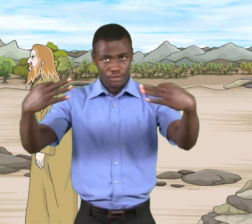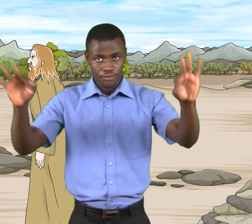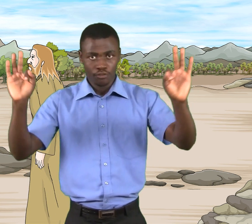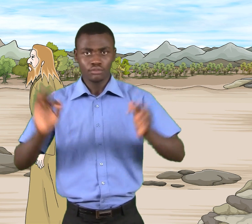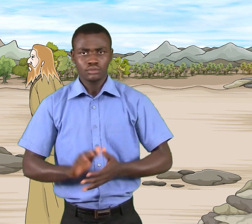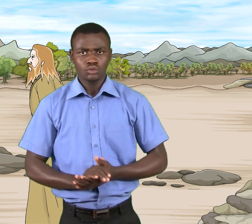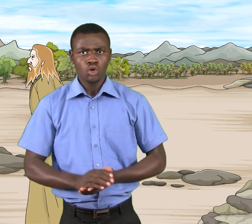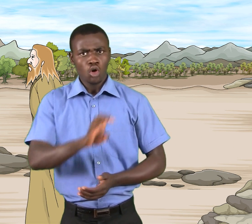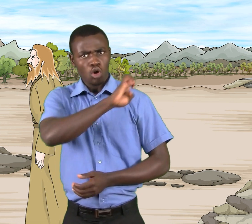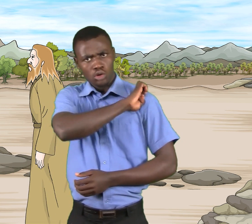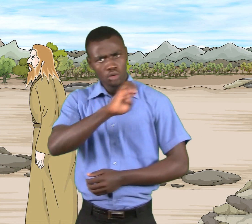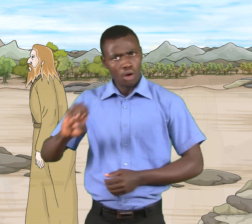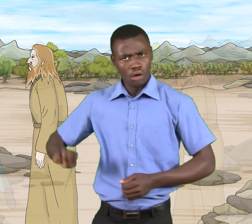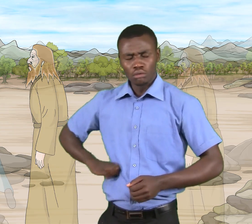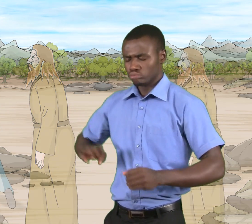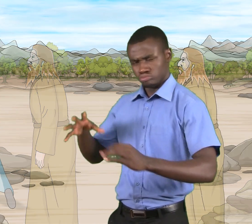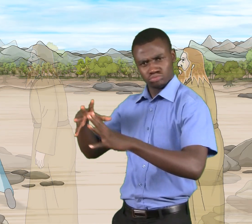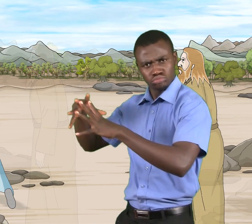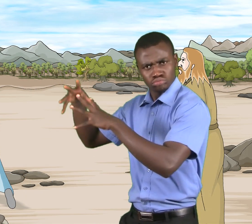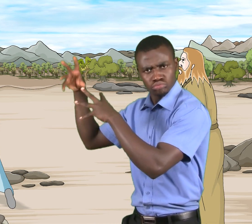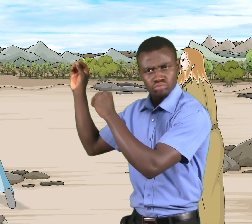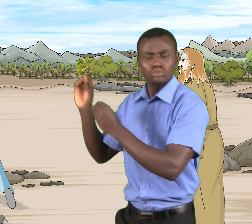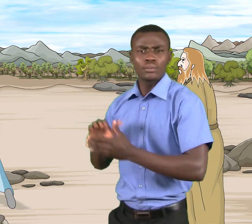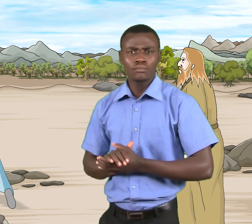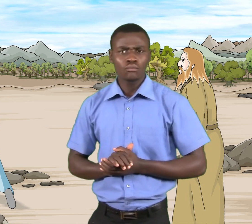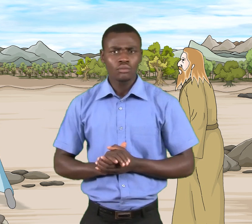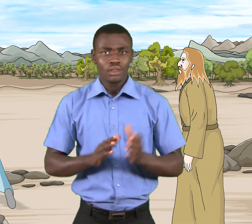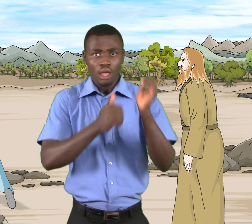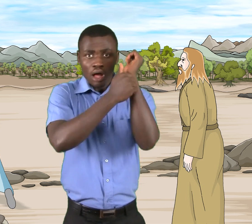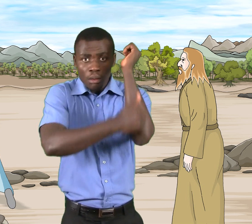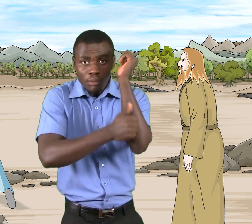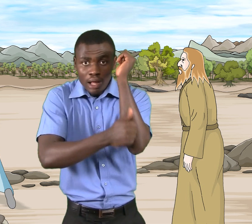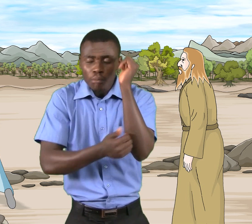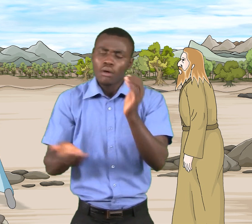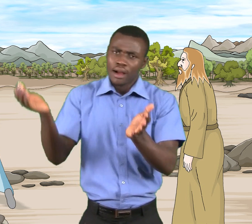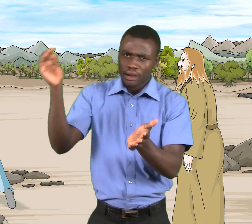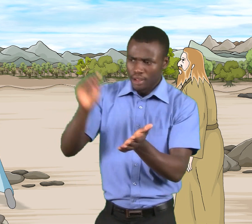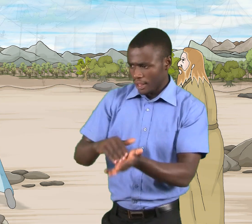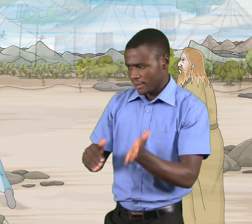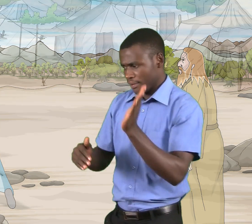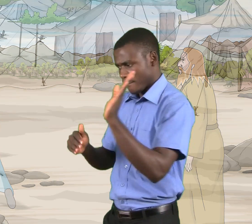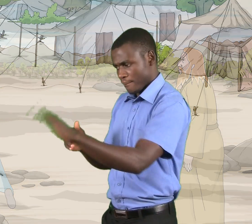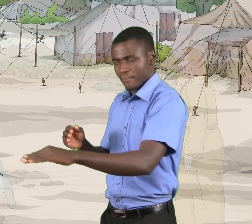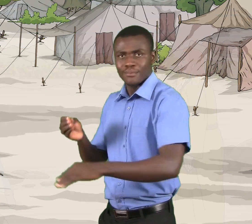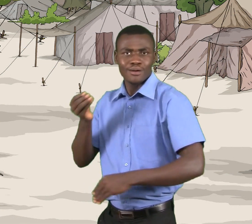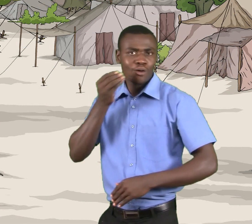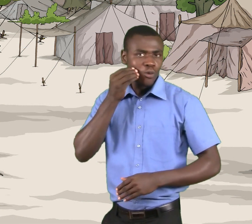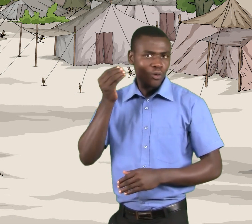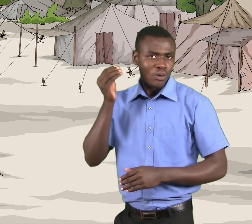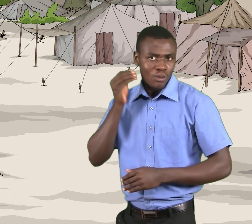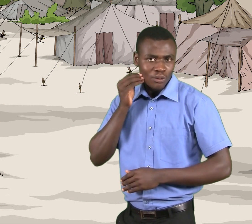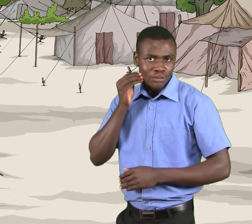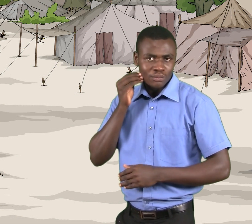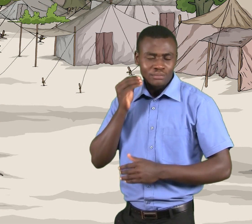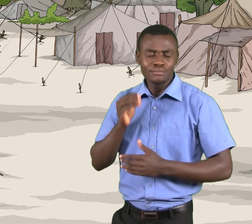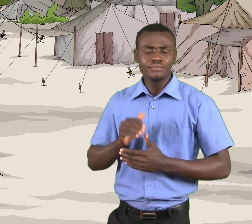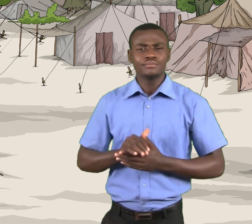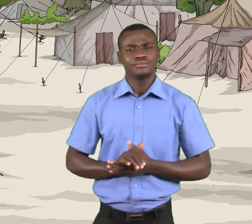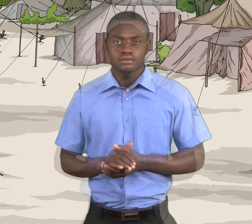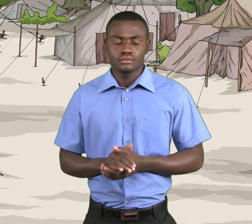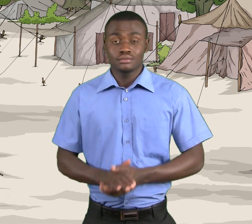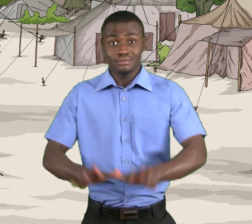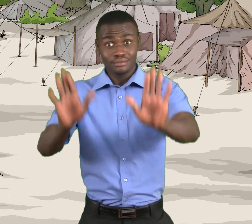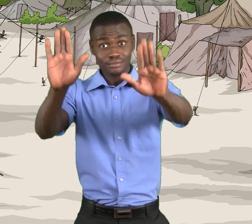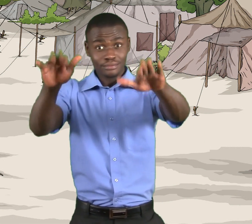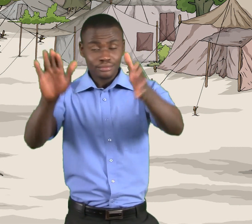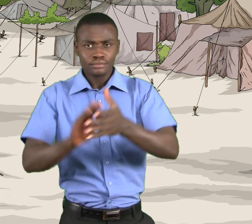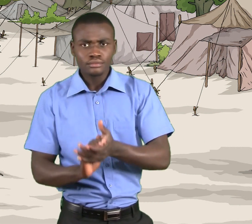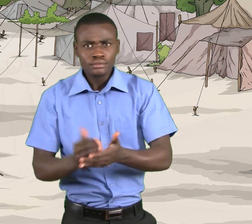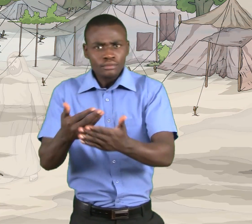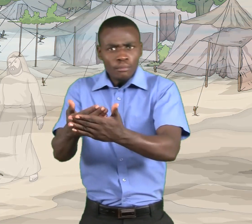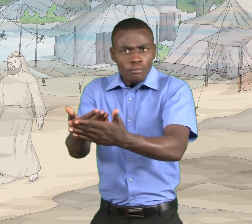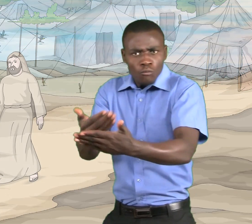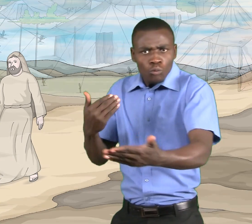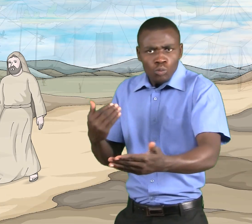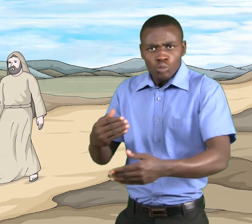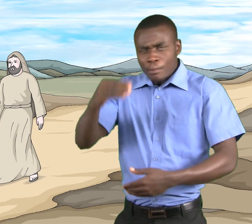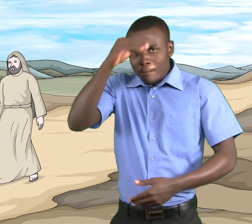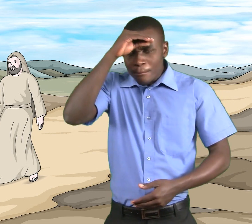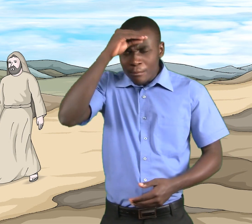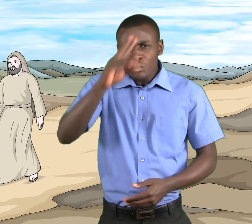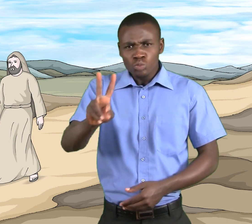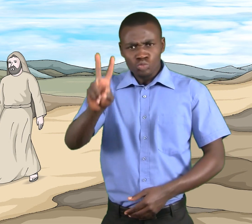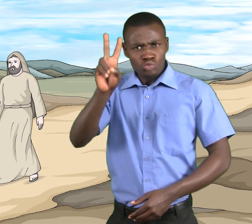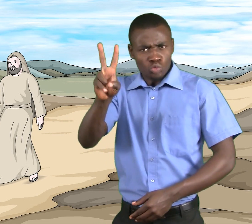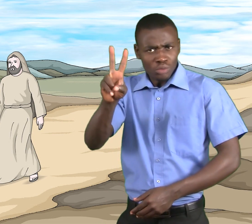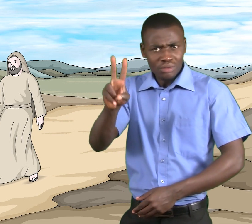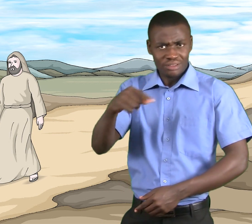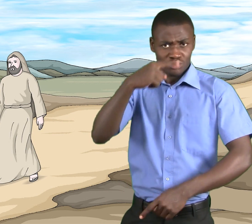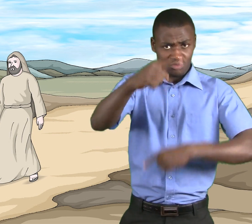When the LORD had finished speaking with Abraham, He departed, and Abraham returned home.